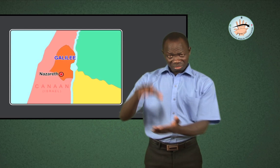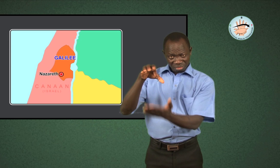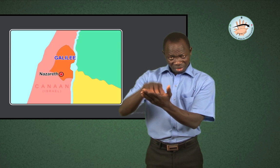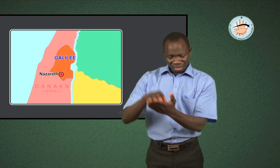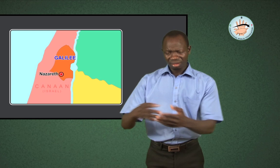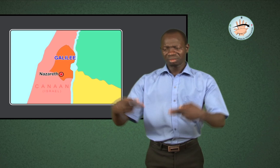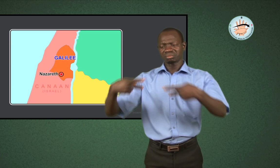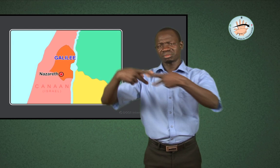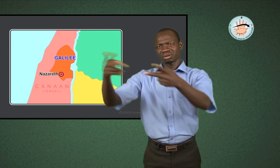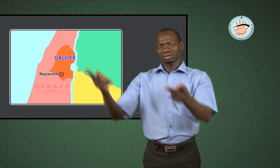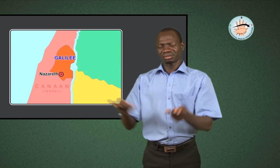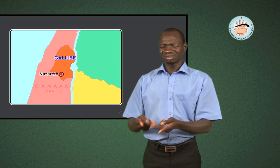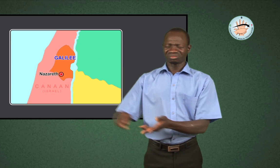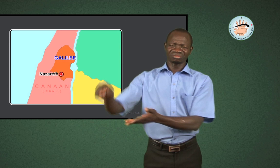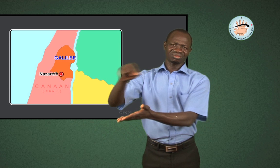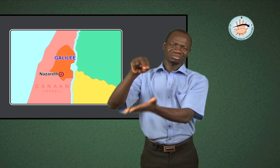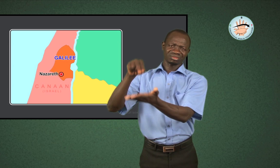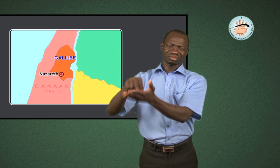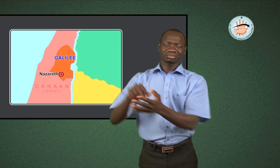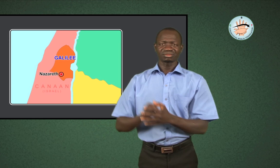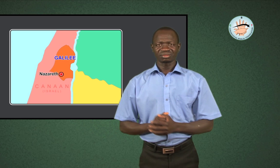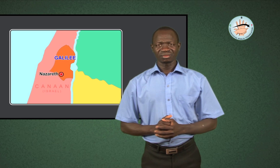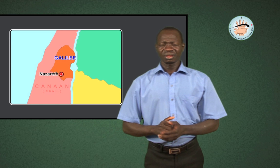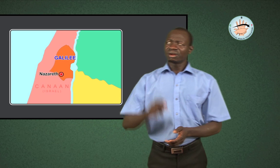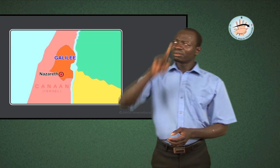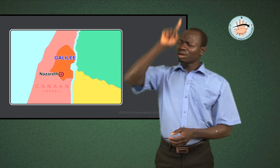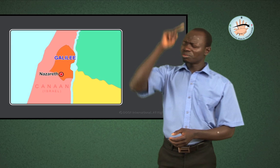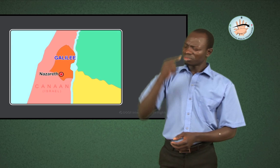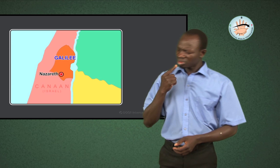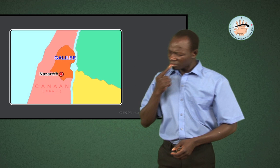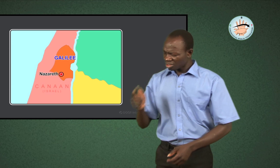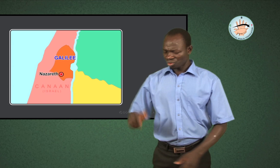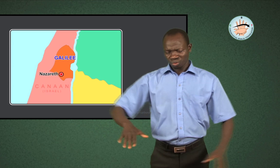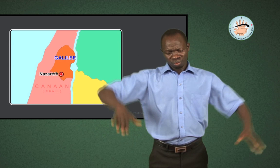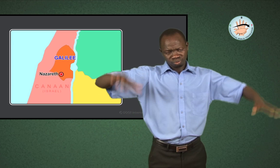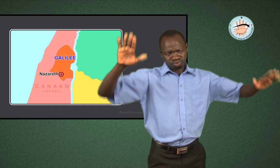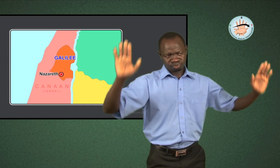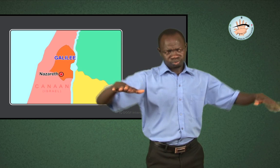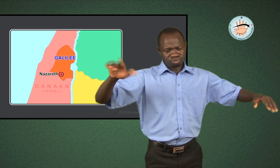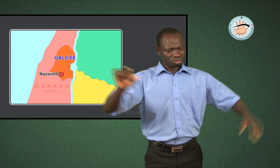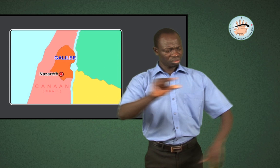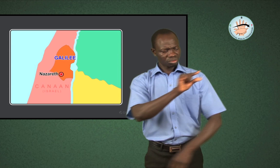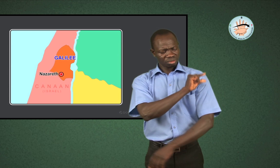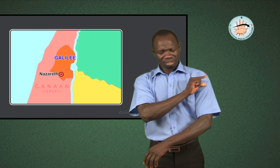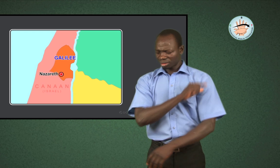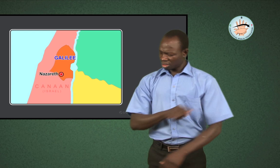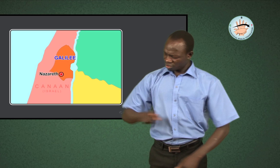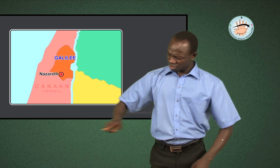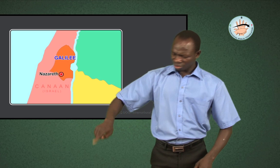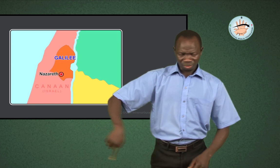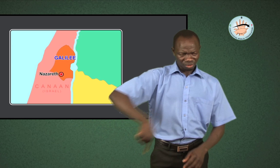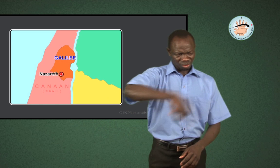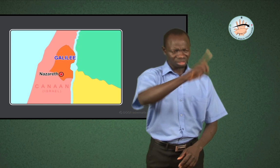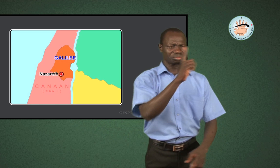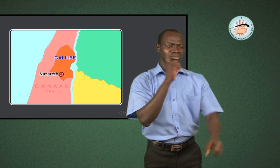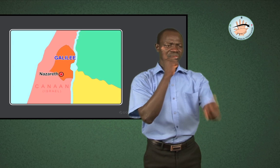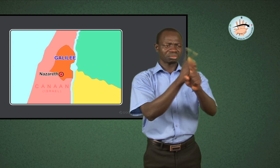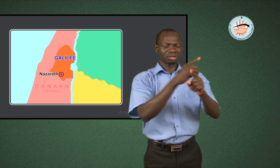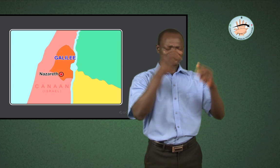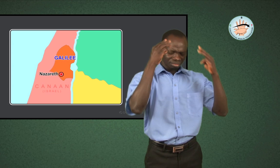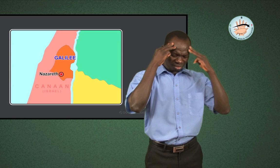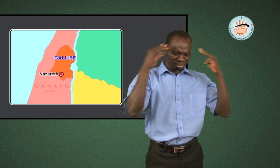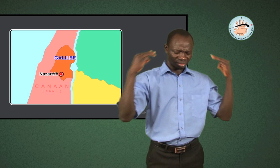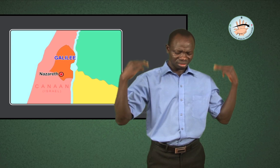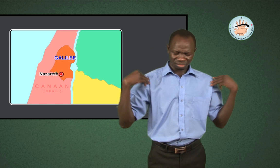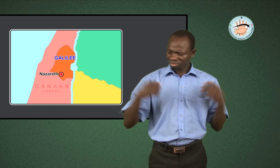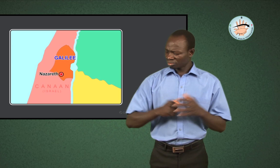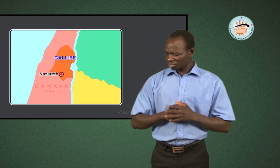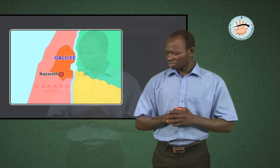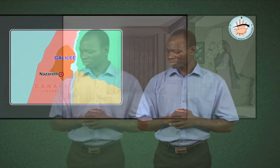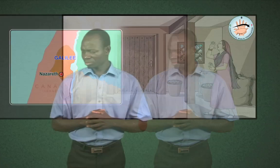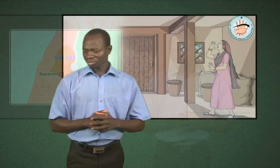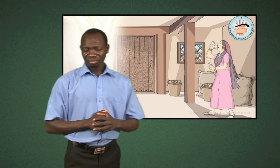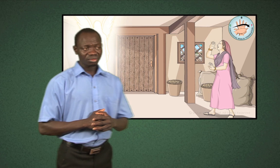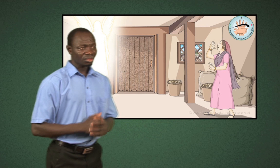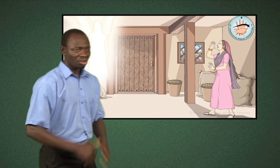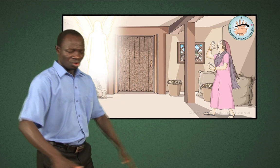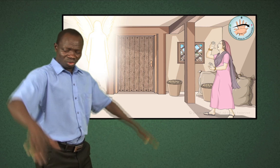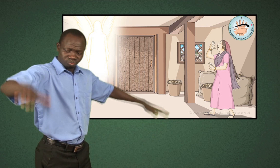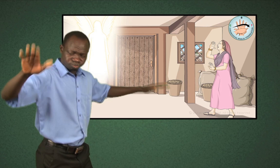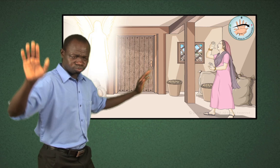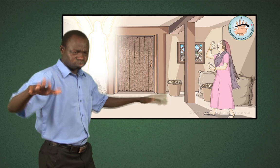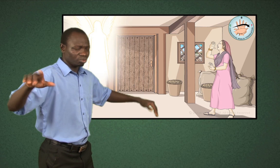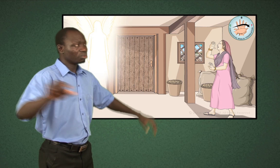In the sixth month, God sent the angel Gabriel to a town in Galilee called Nazareth, to a virgin pledged in marriage to a man named Joseph, who was of the house of David. And the virgin’s name was Mary.